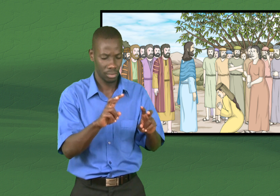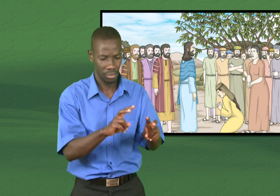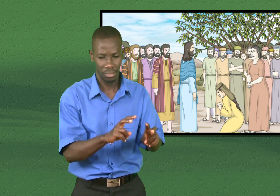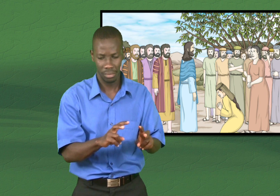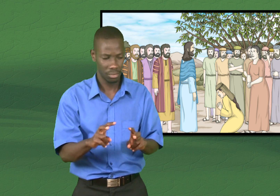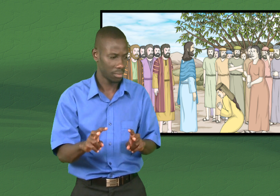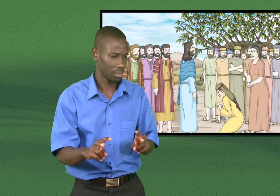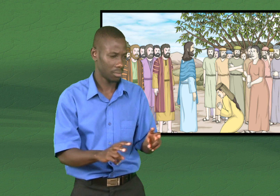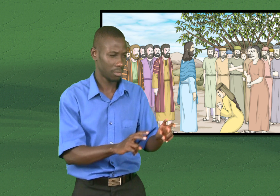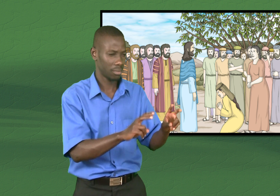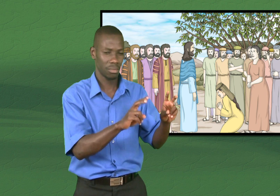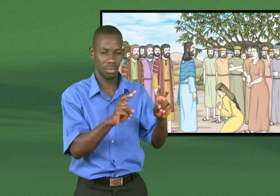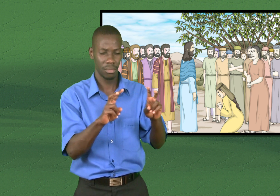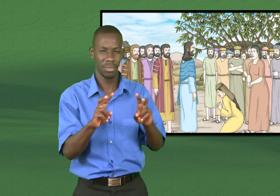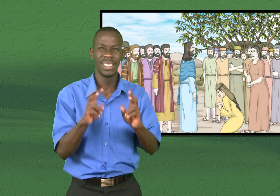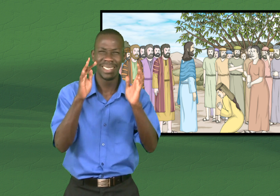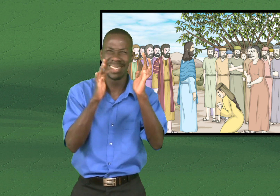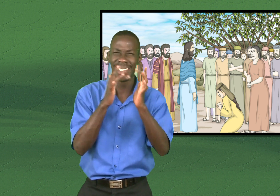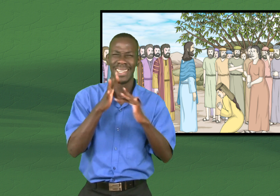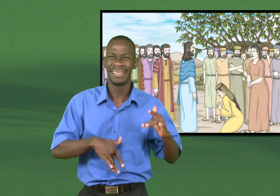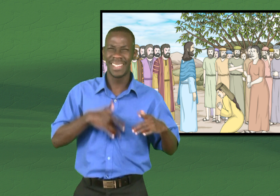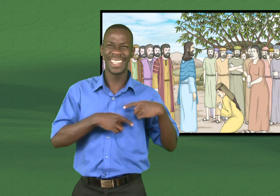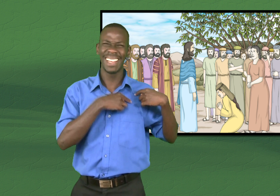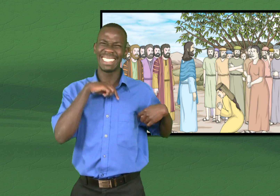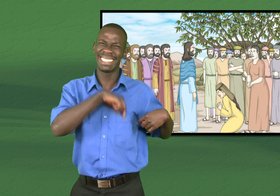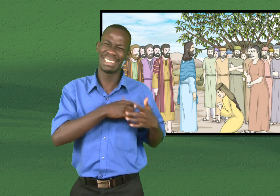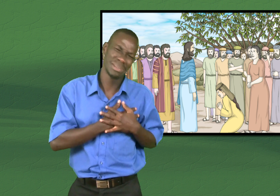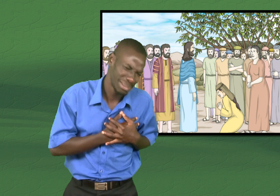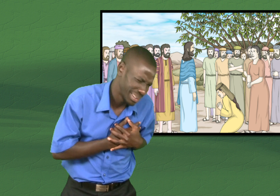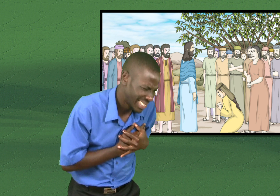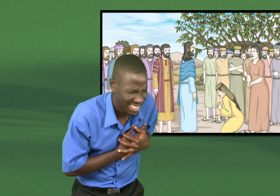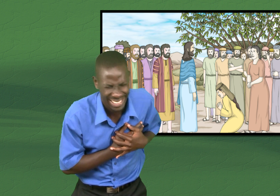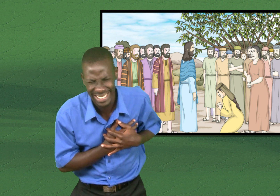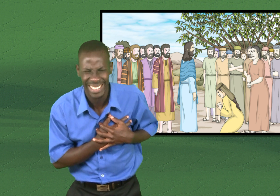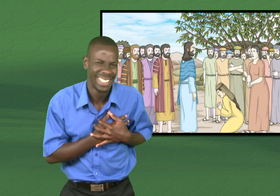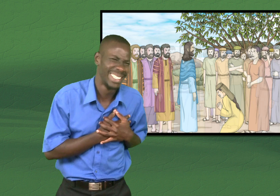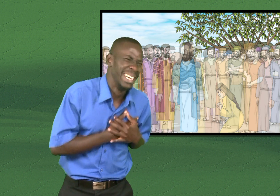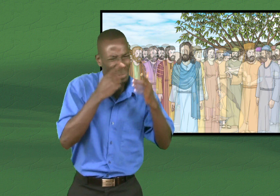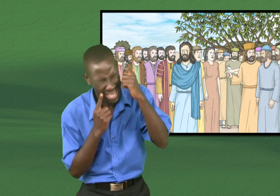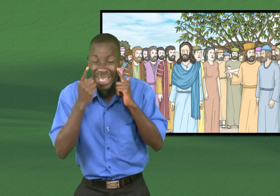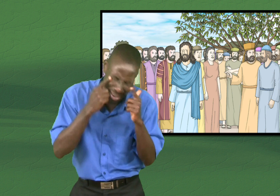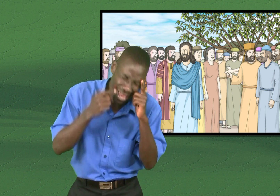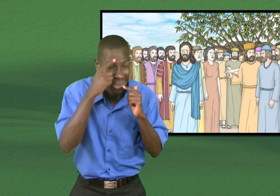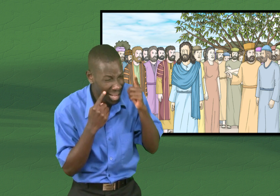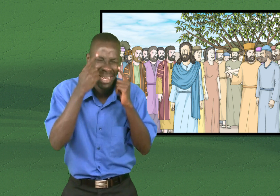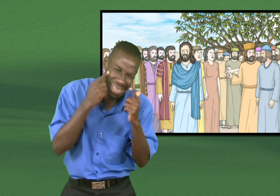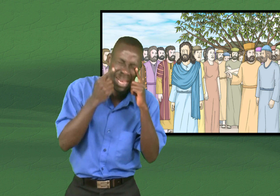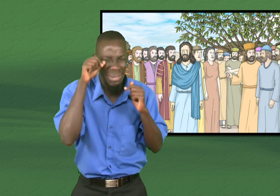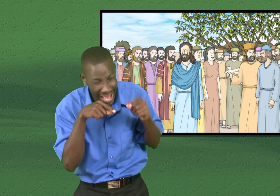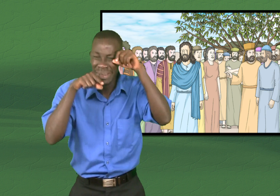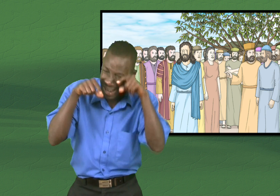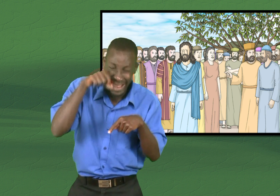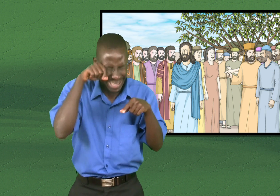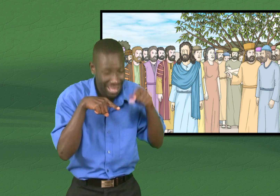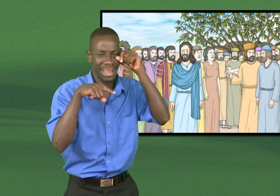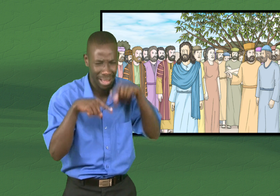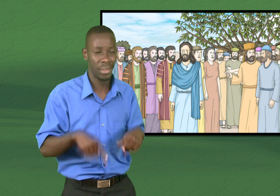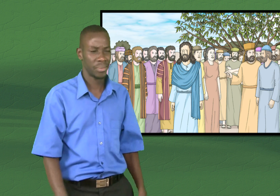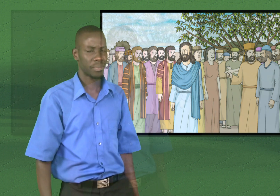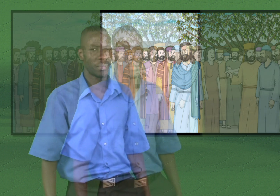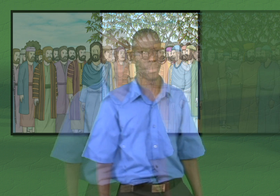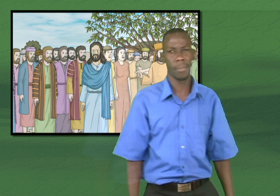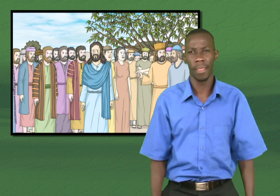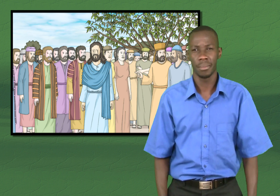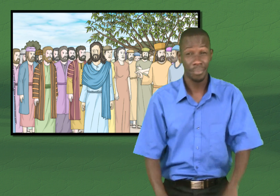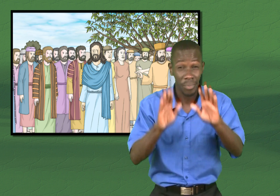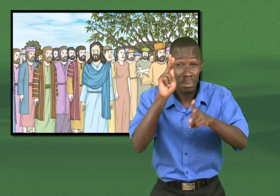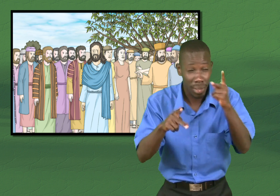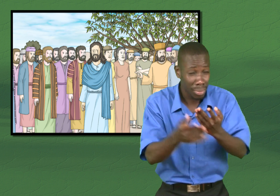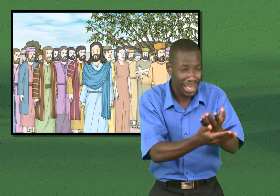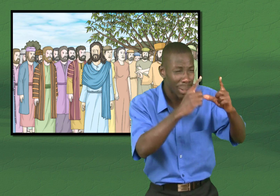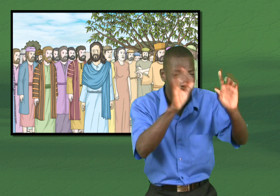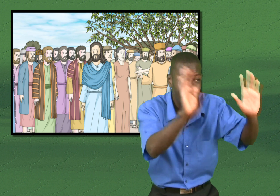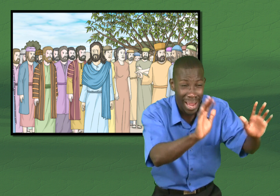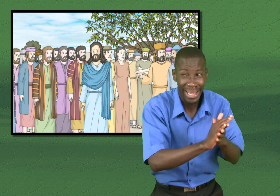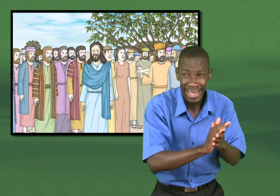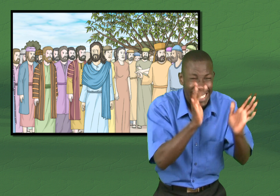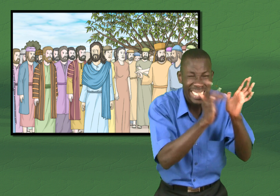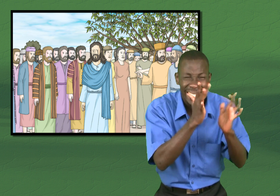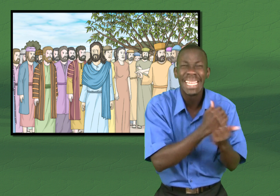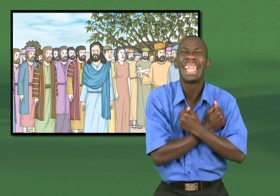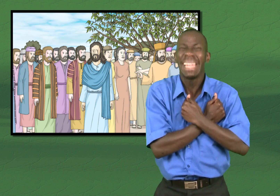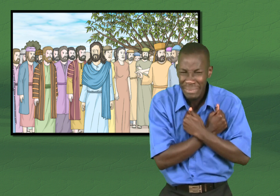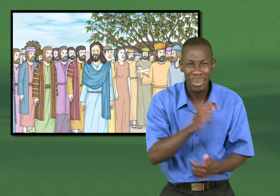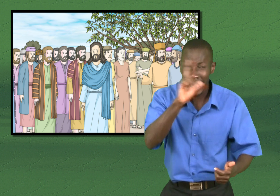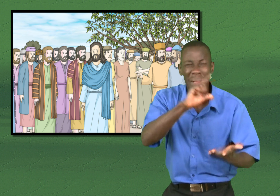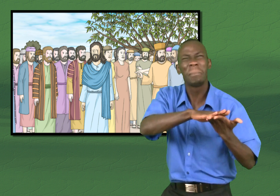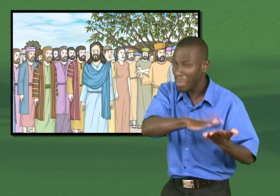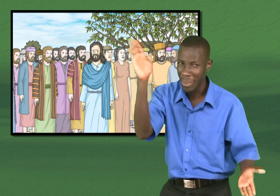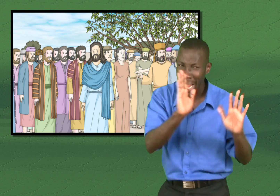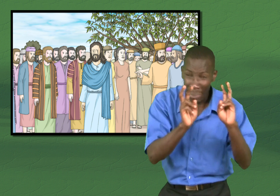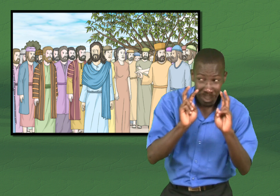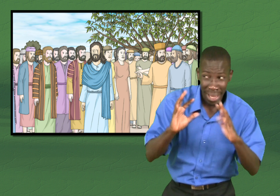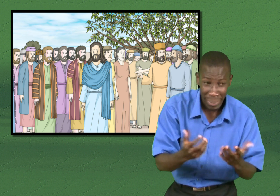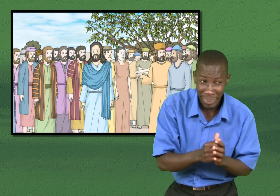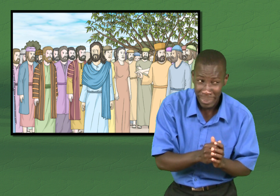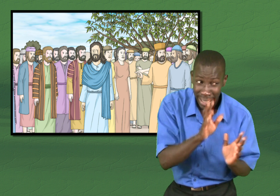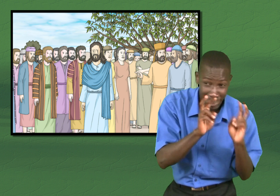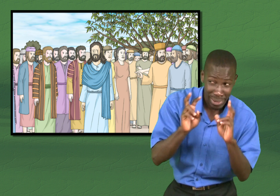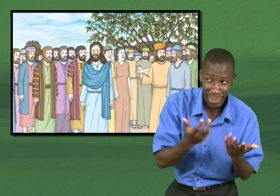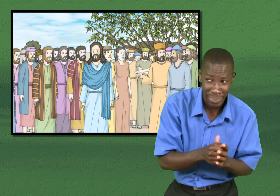“Where have you put him?” He asked. “Come and see, Lord,” they answered.